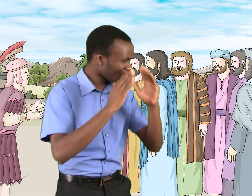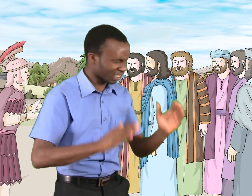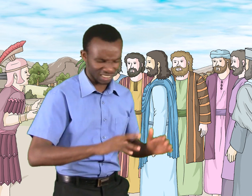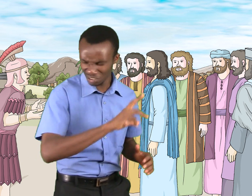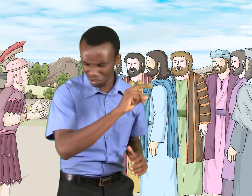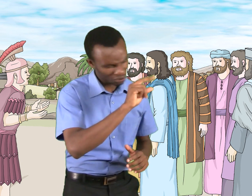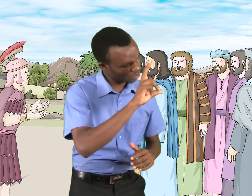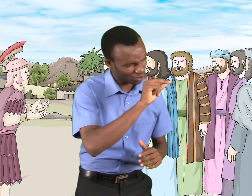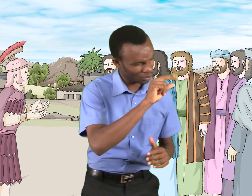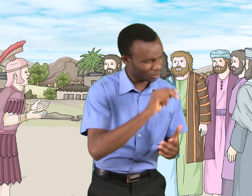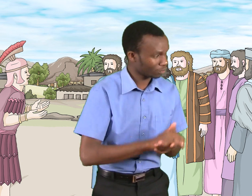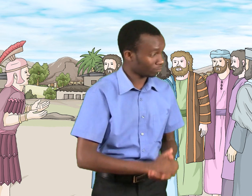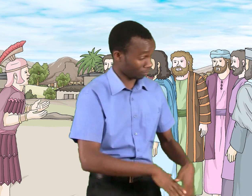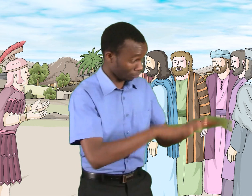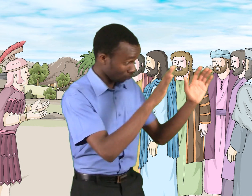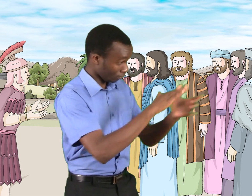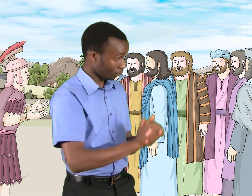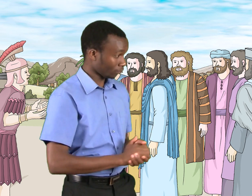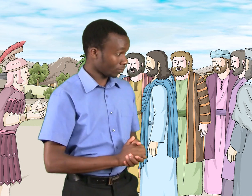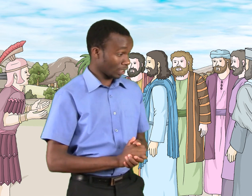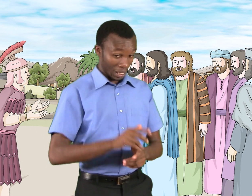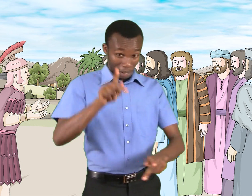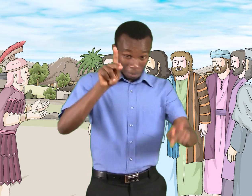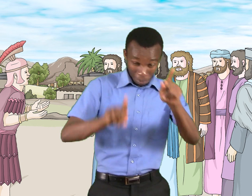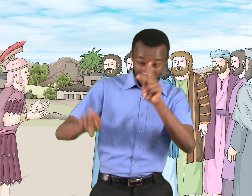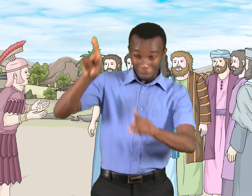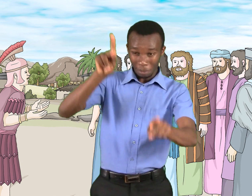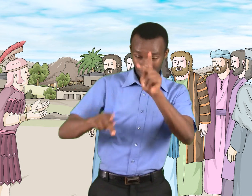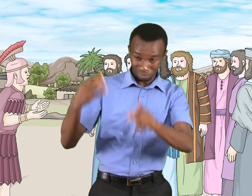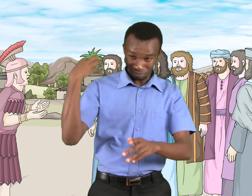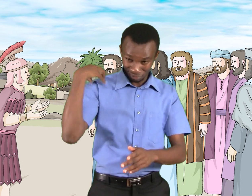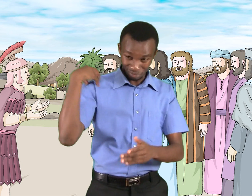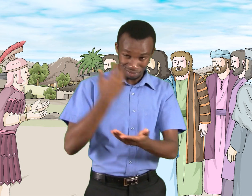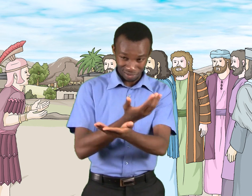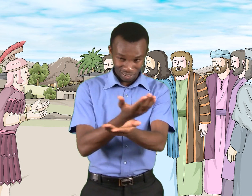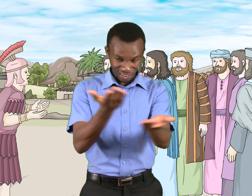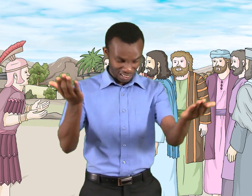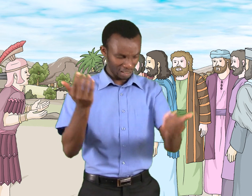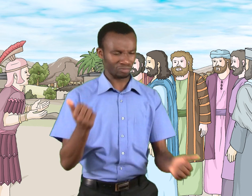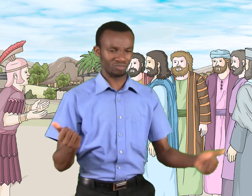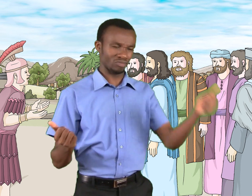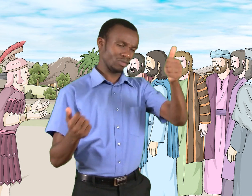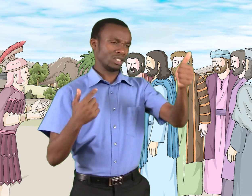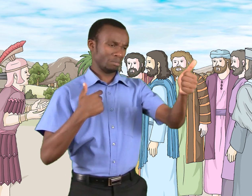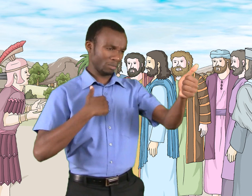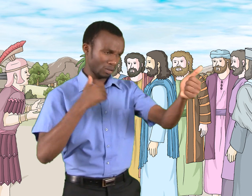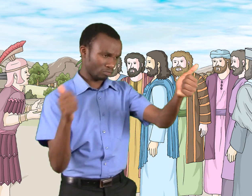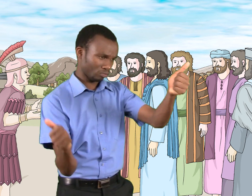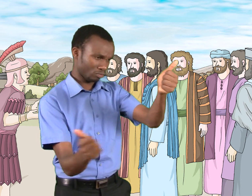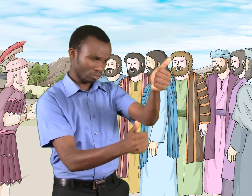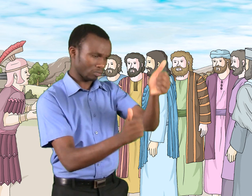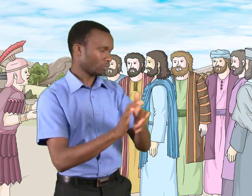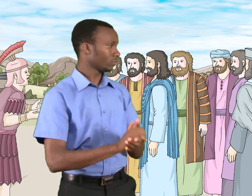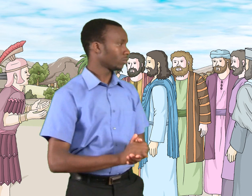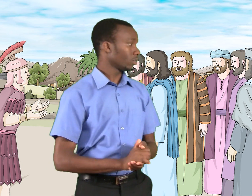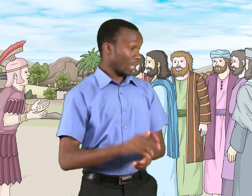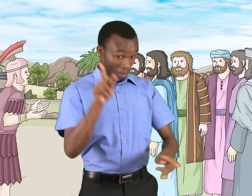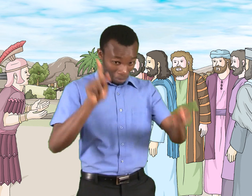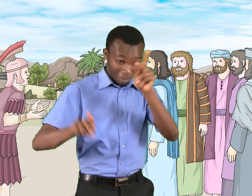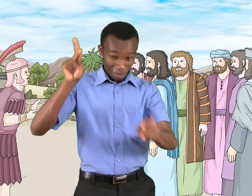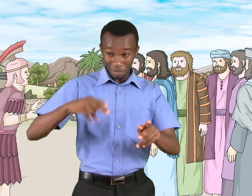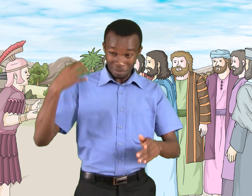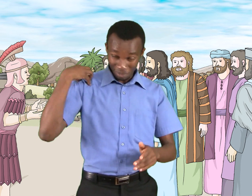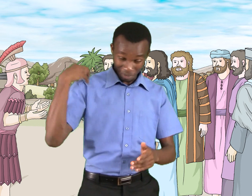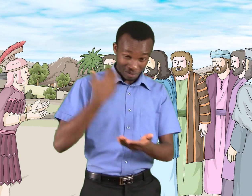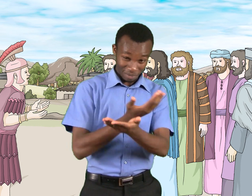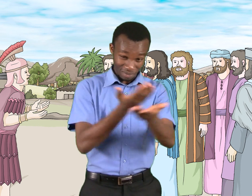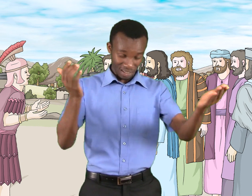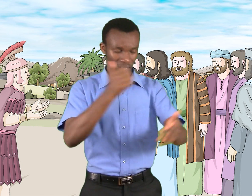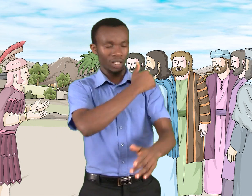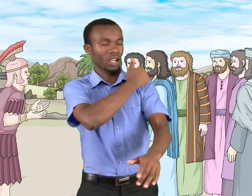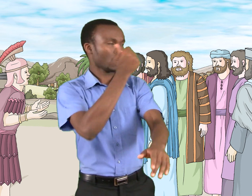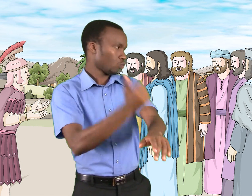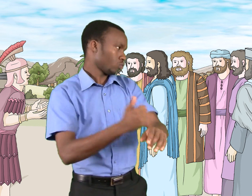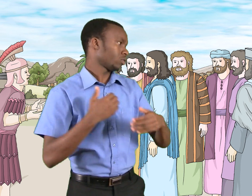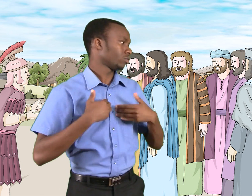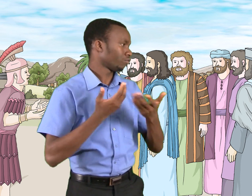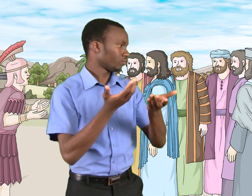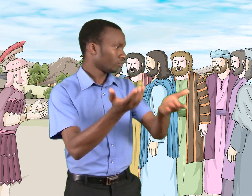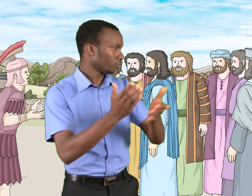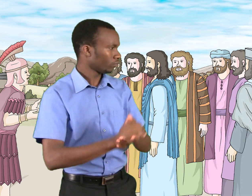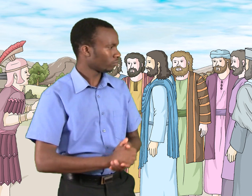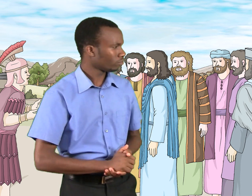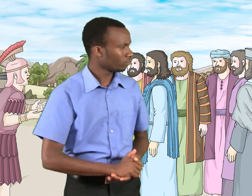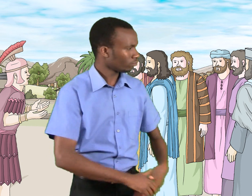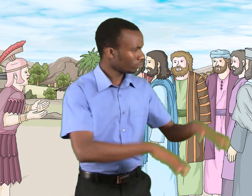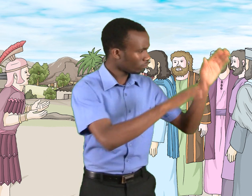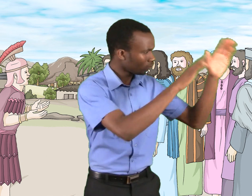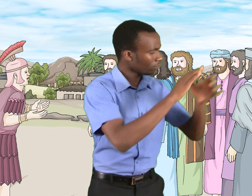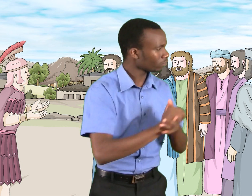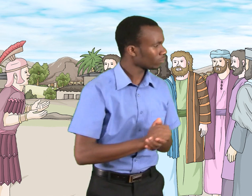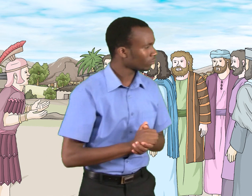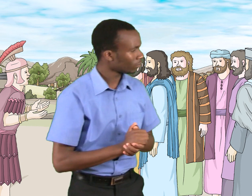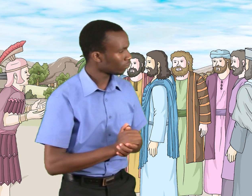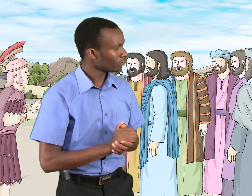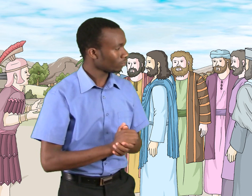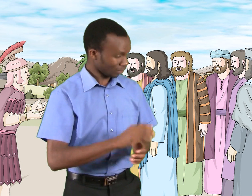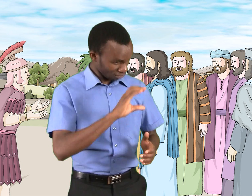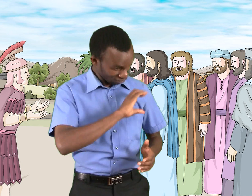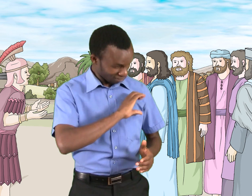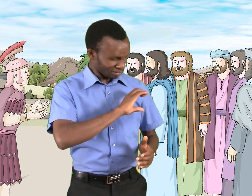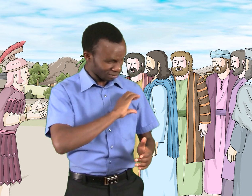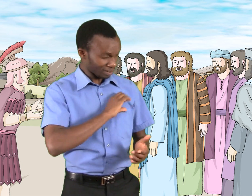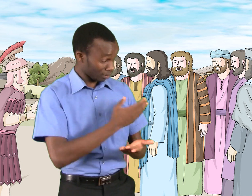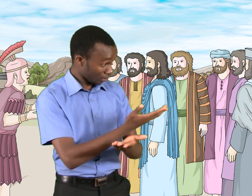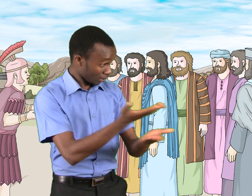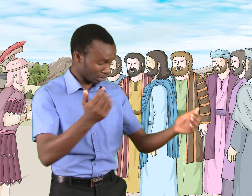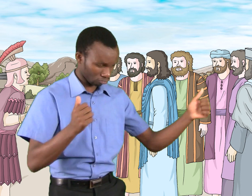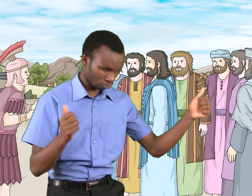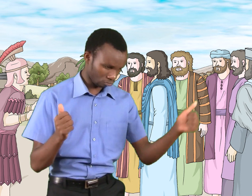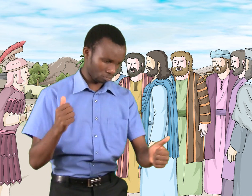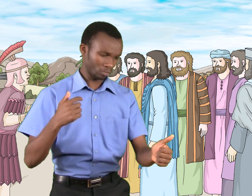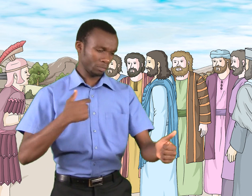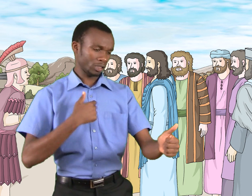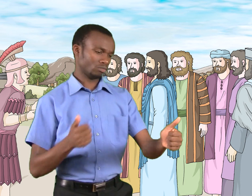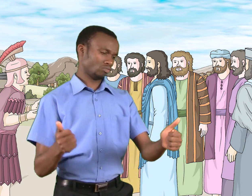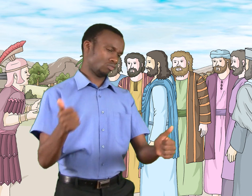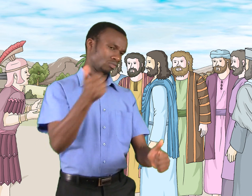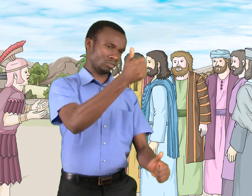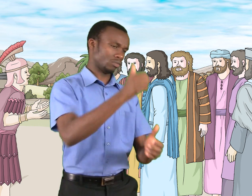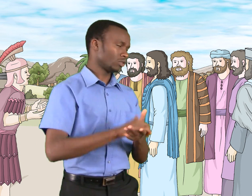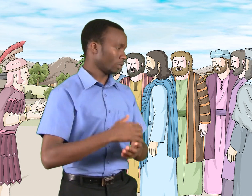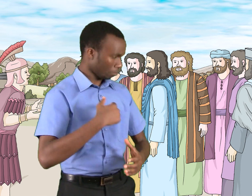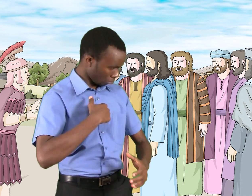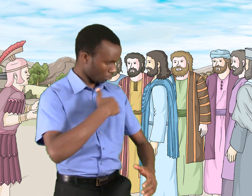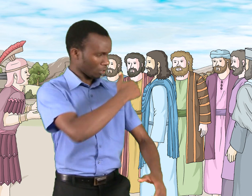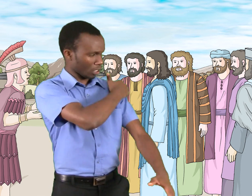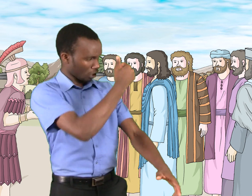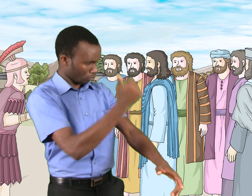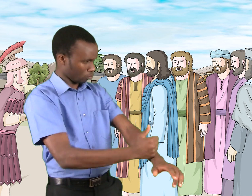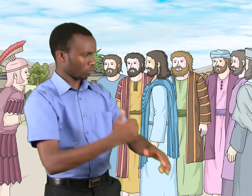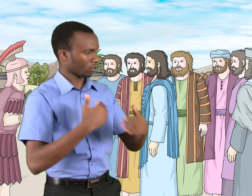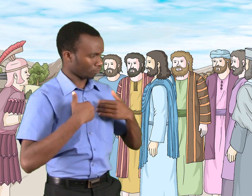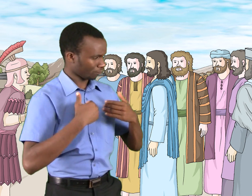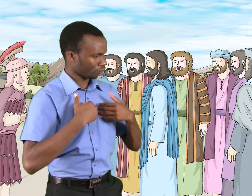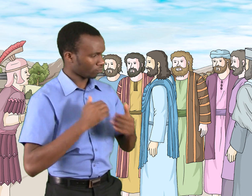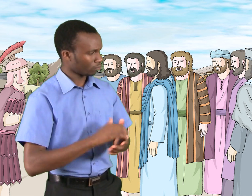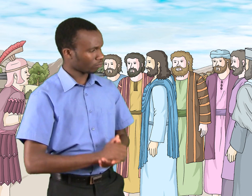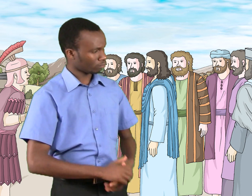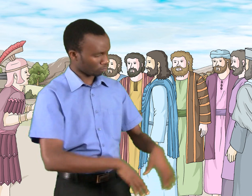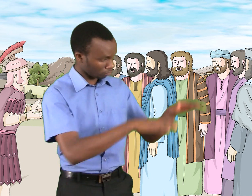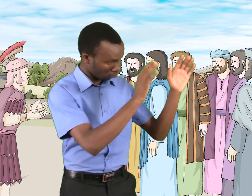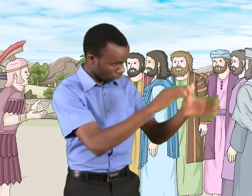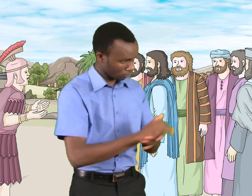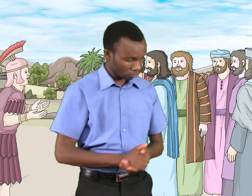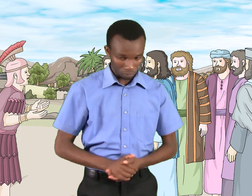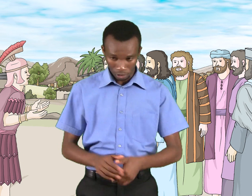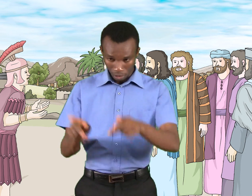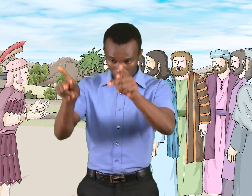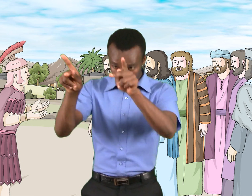But just say the word, and my servant will be healed.